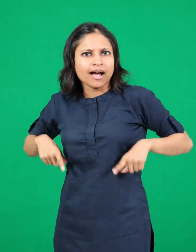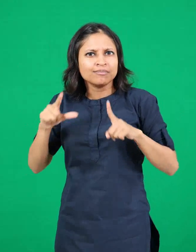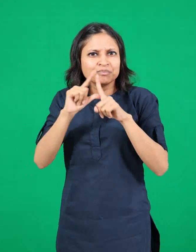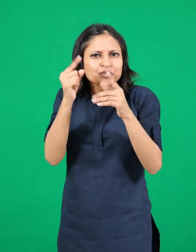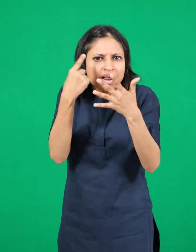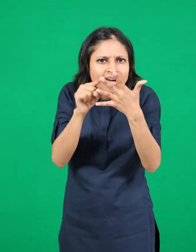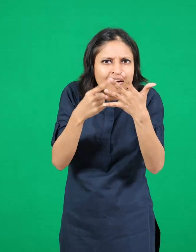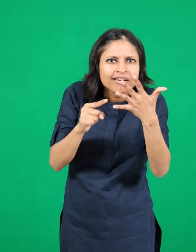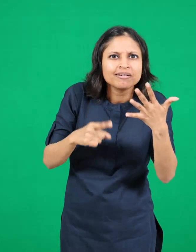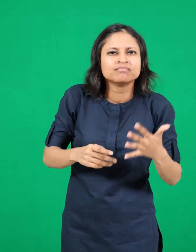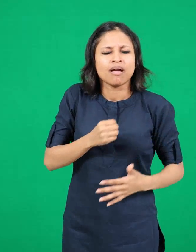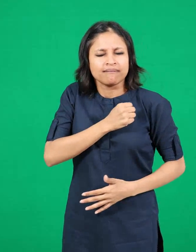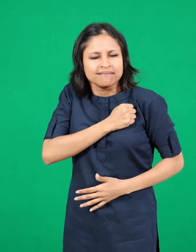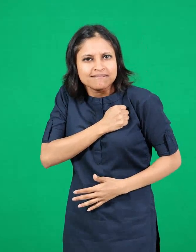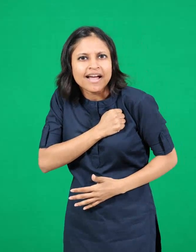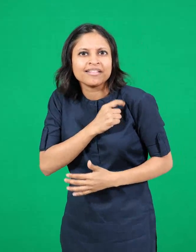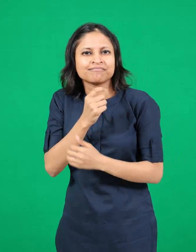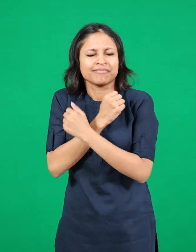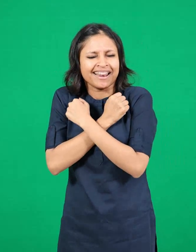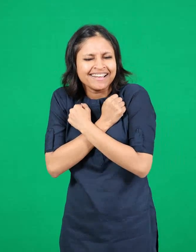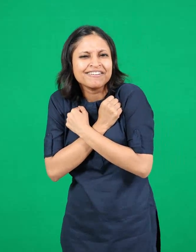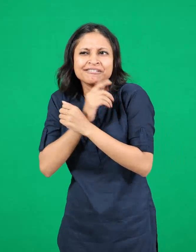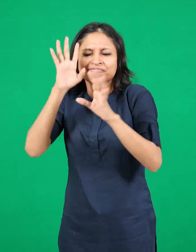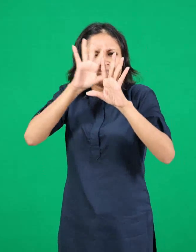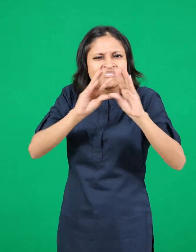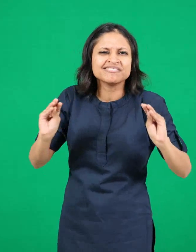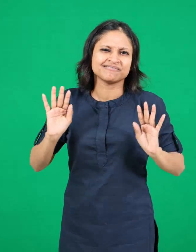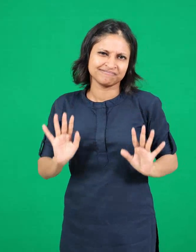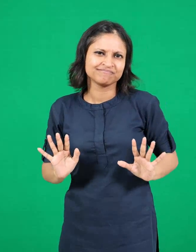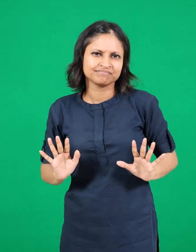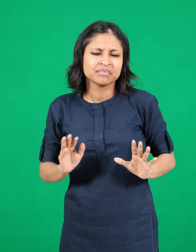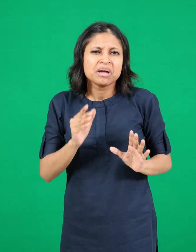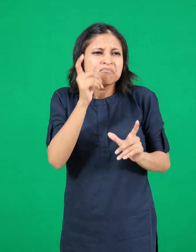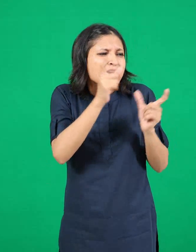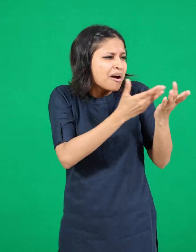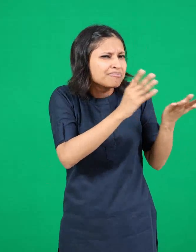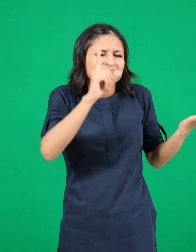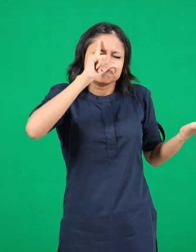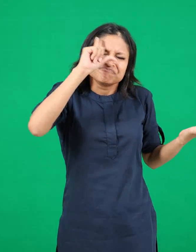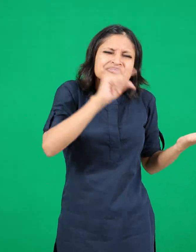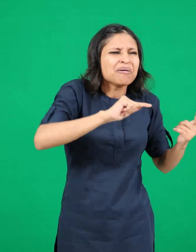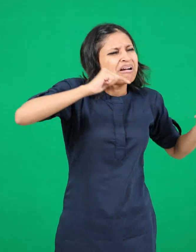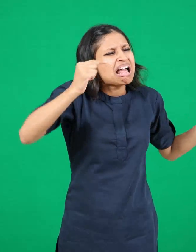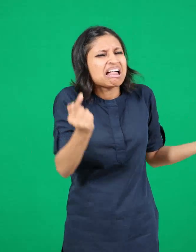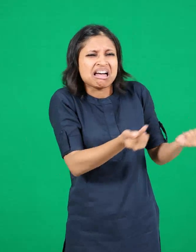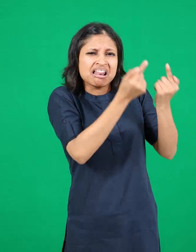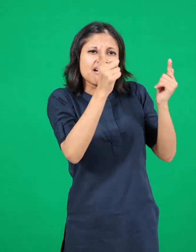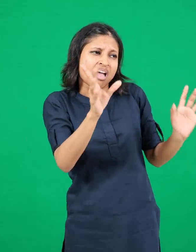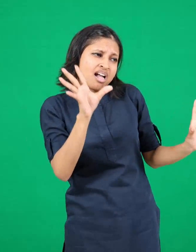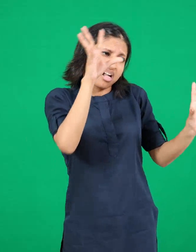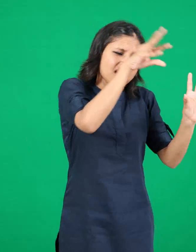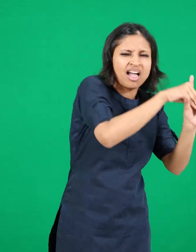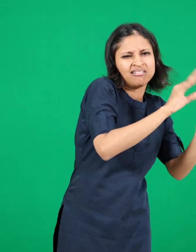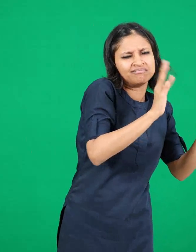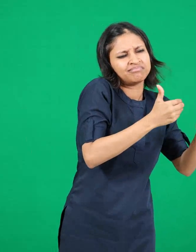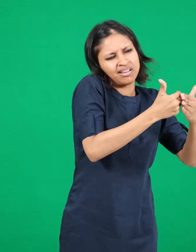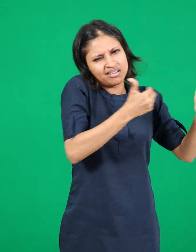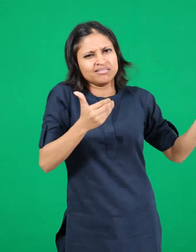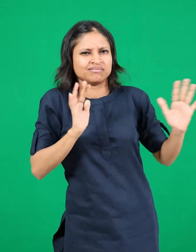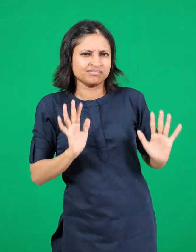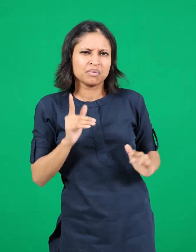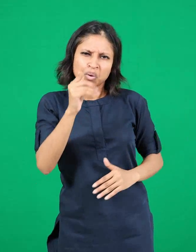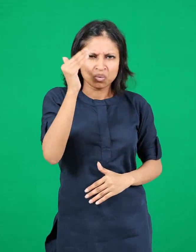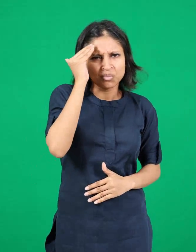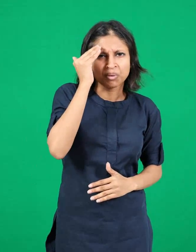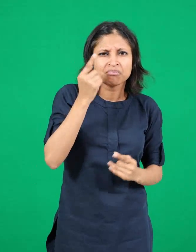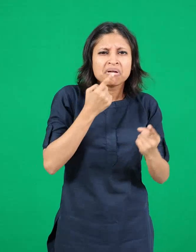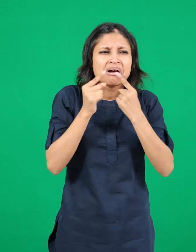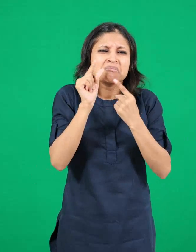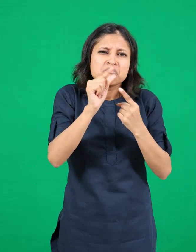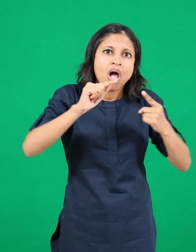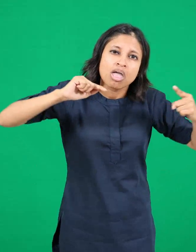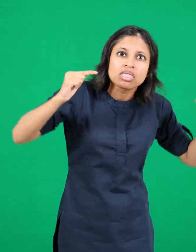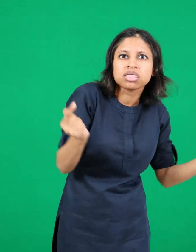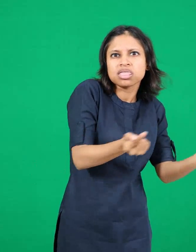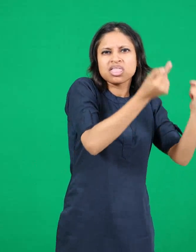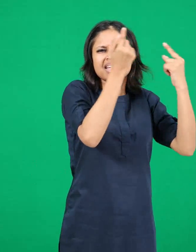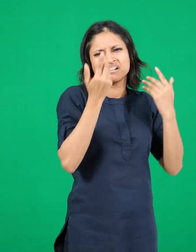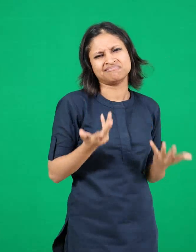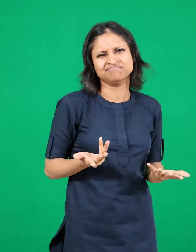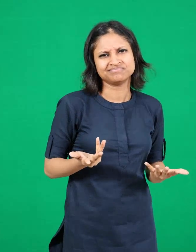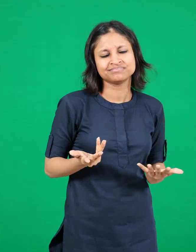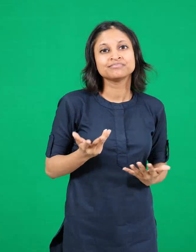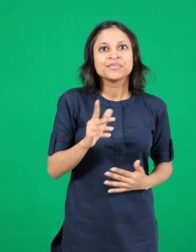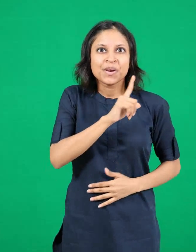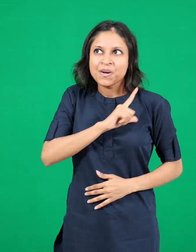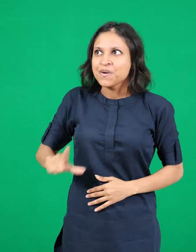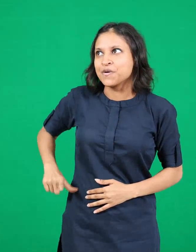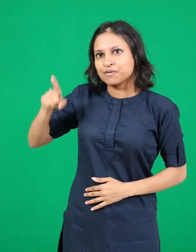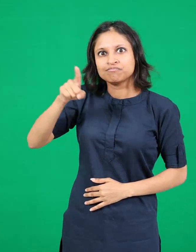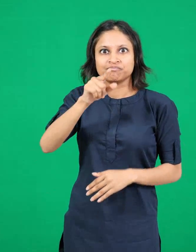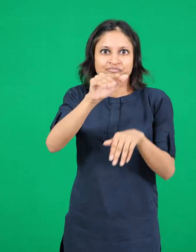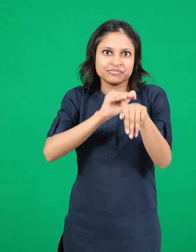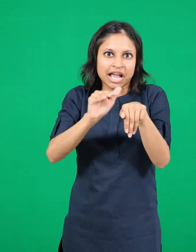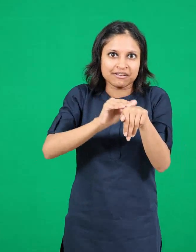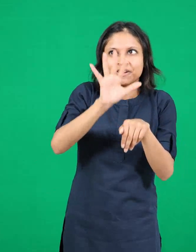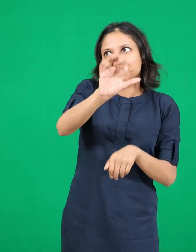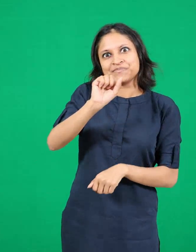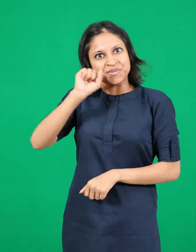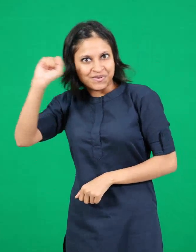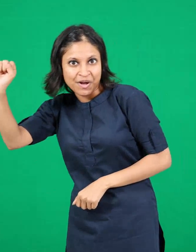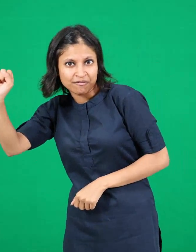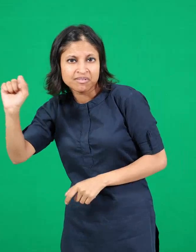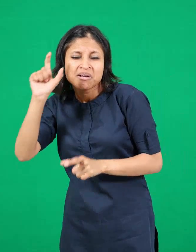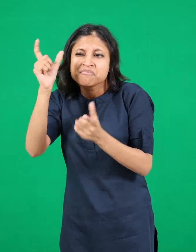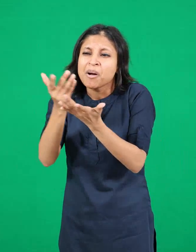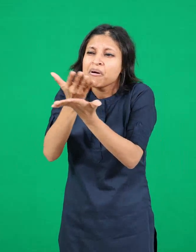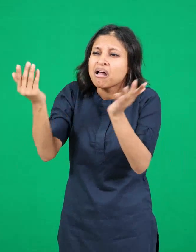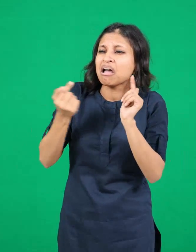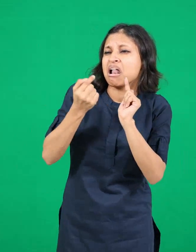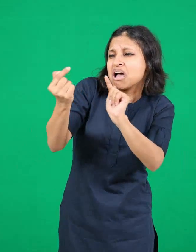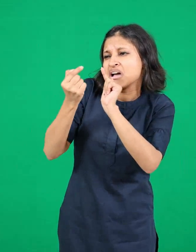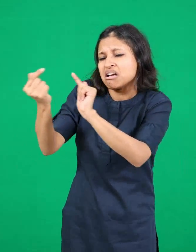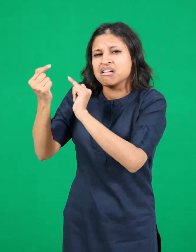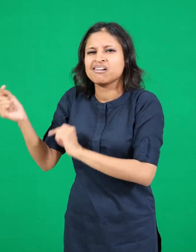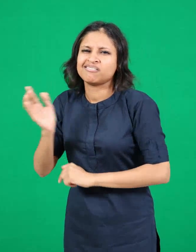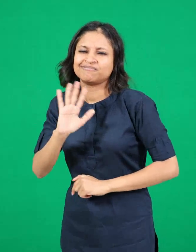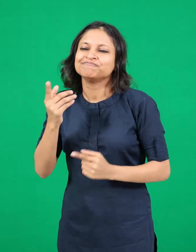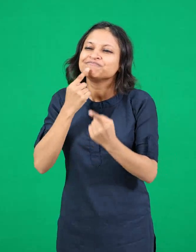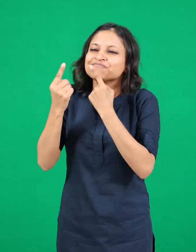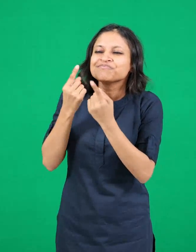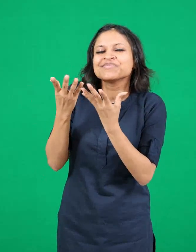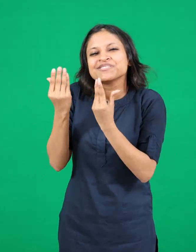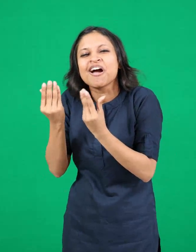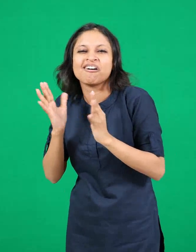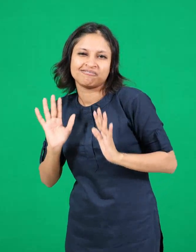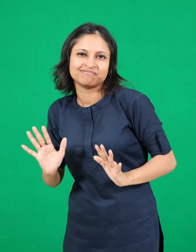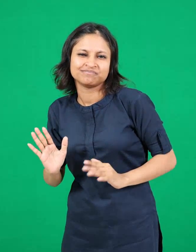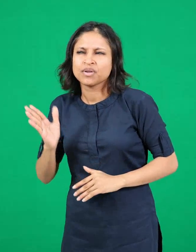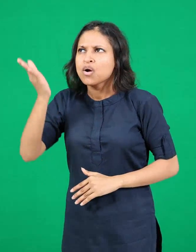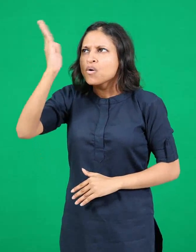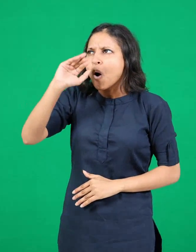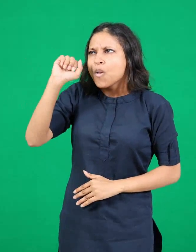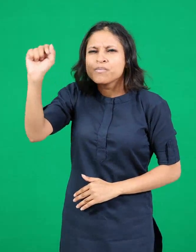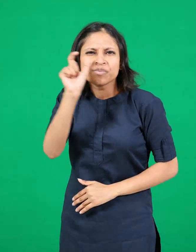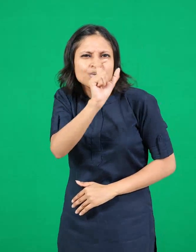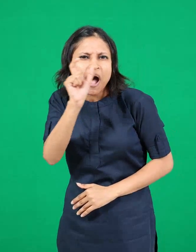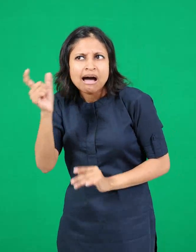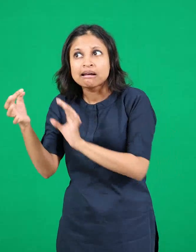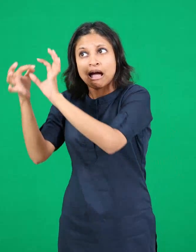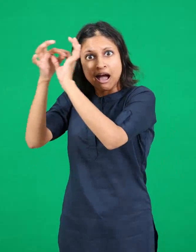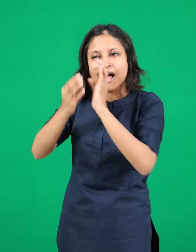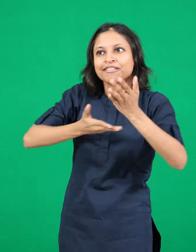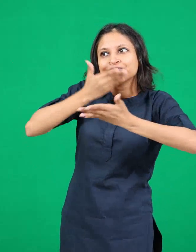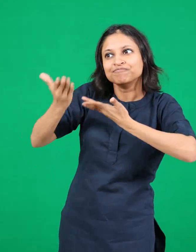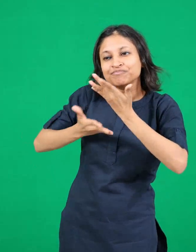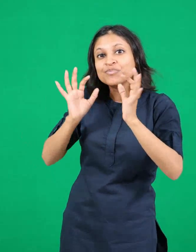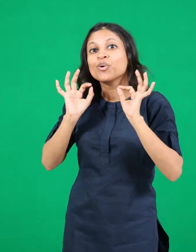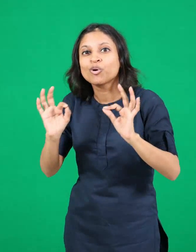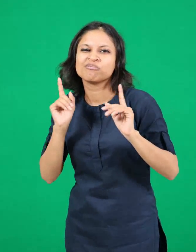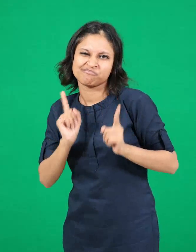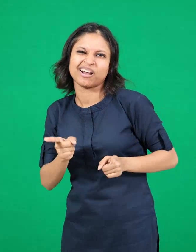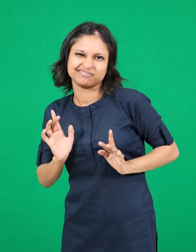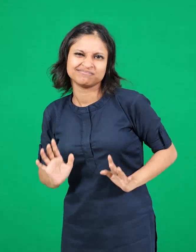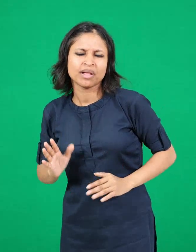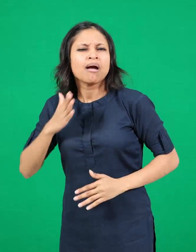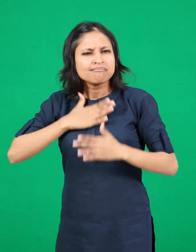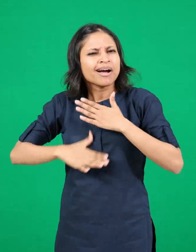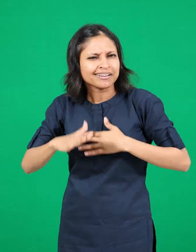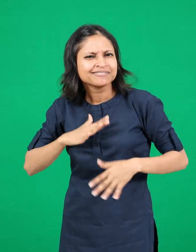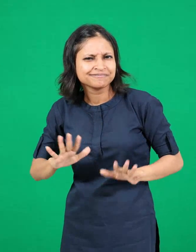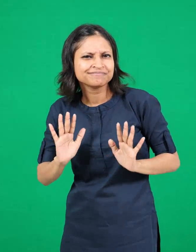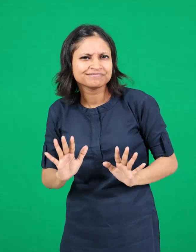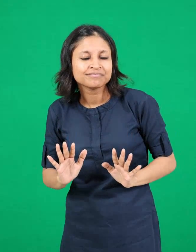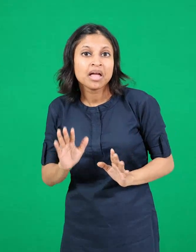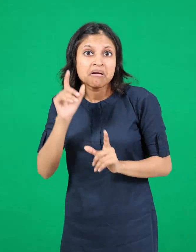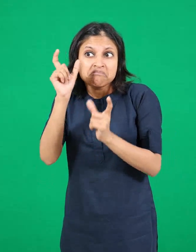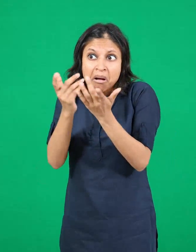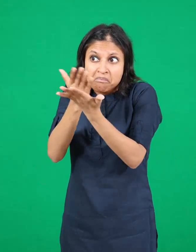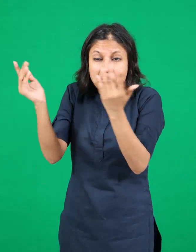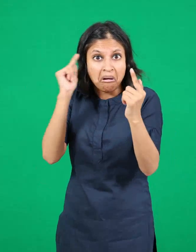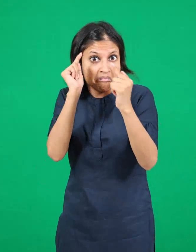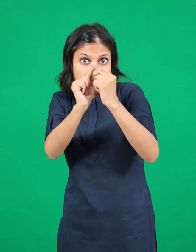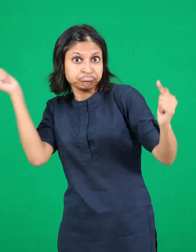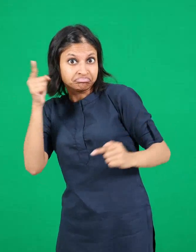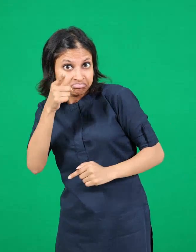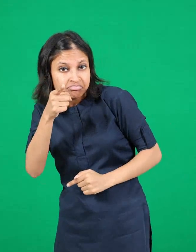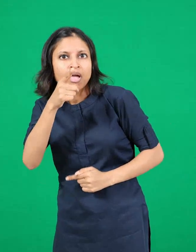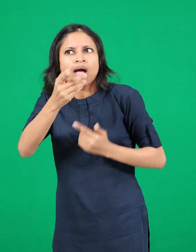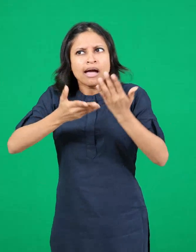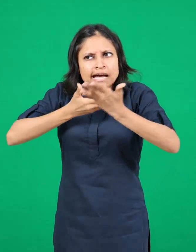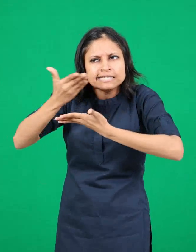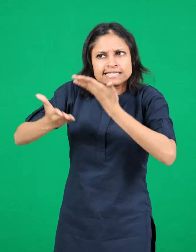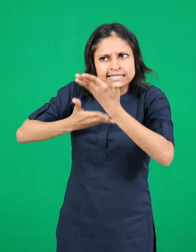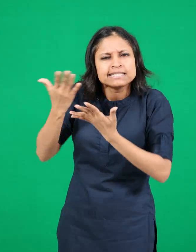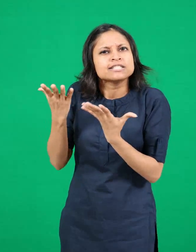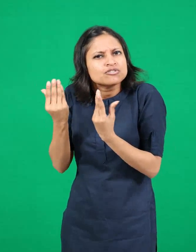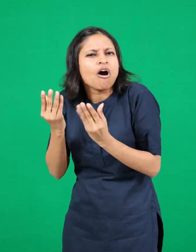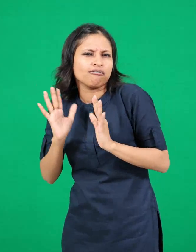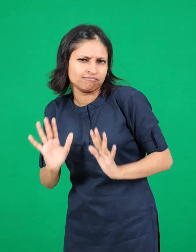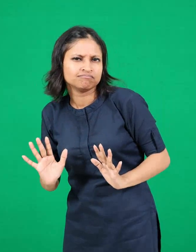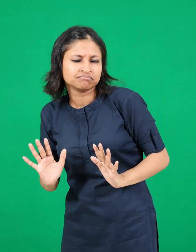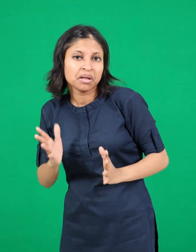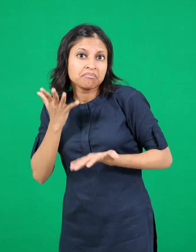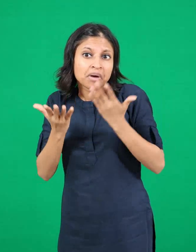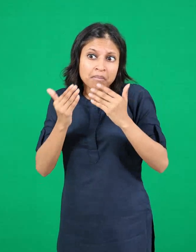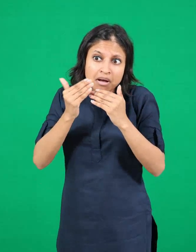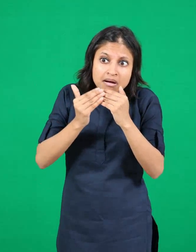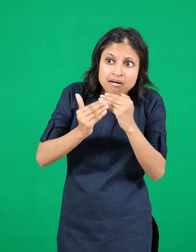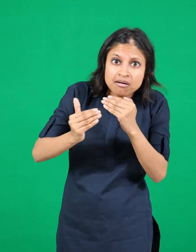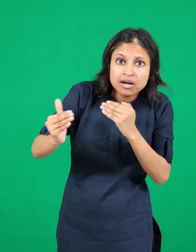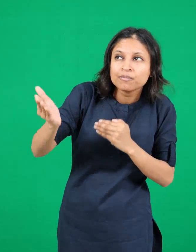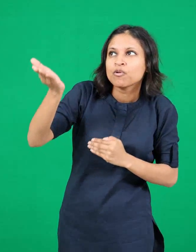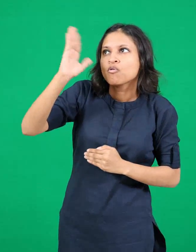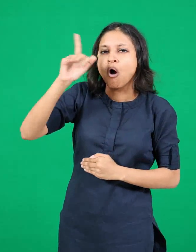But reject foolish and ignorant speculation, for you know that it breeds quarreling. And a servant of the Lord must not be quarrelsome, but must be kind to everyone, able to teach, and forbearing.